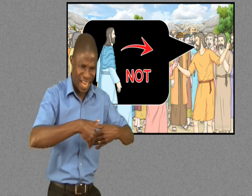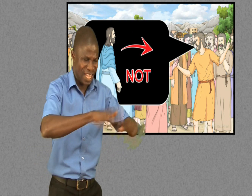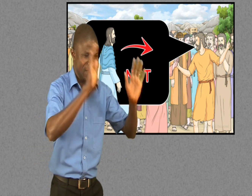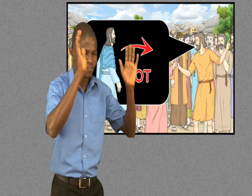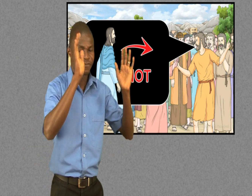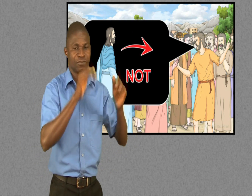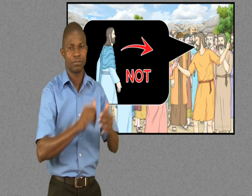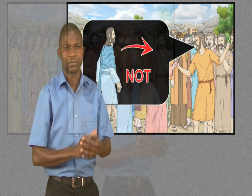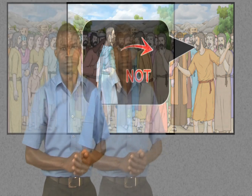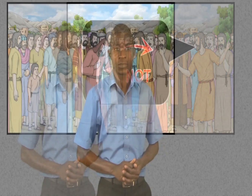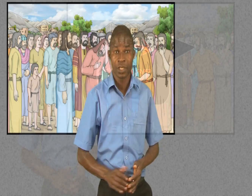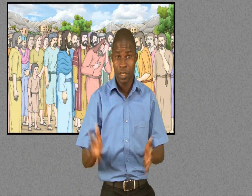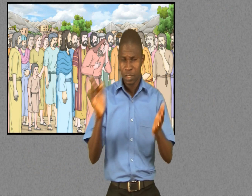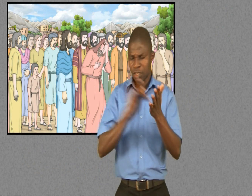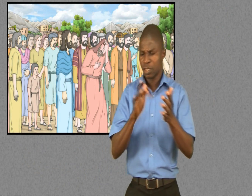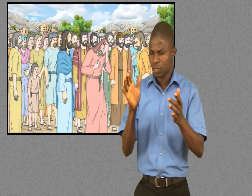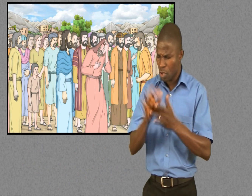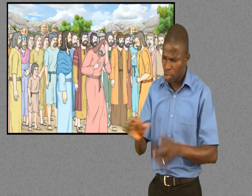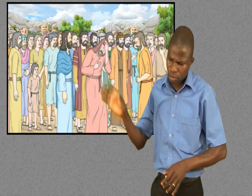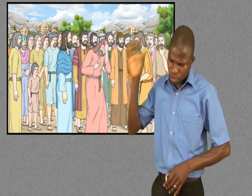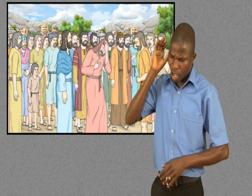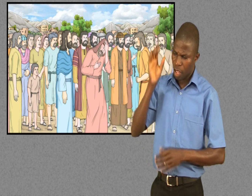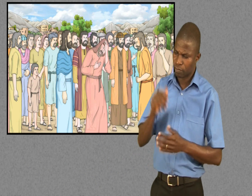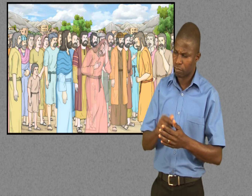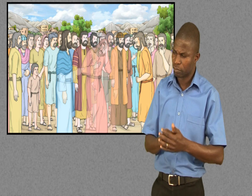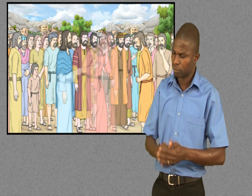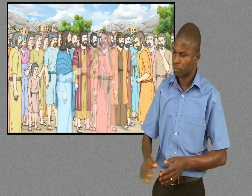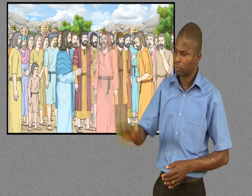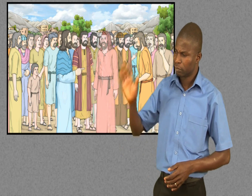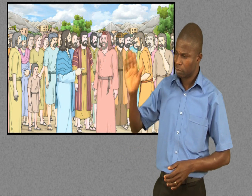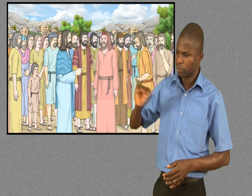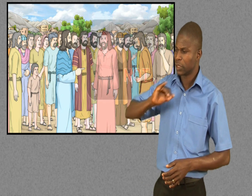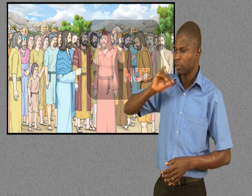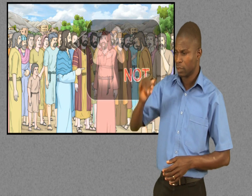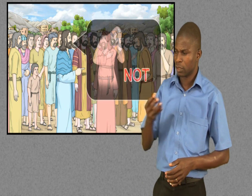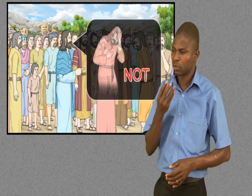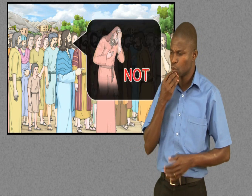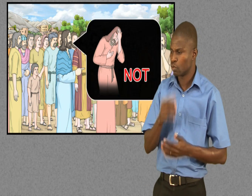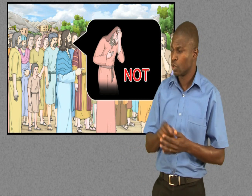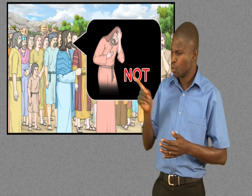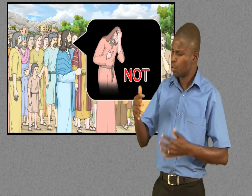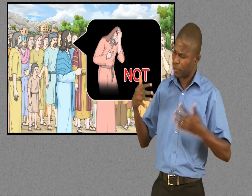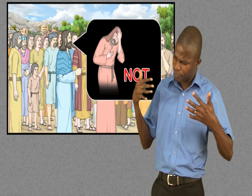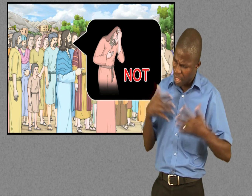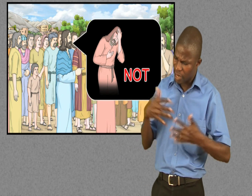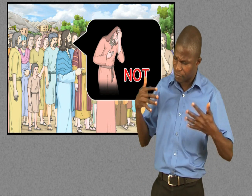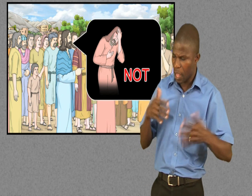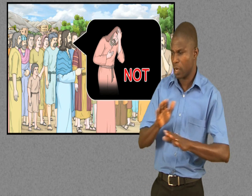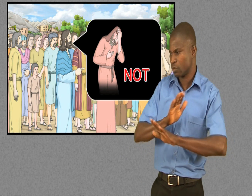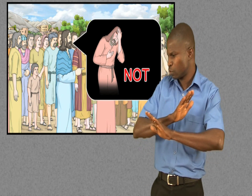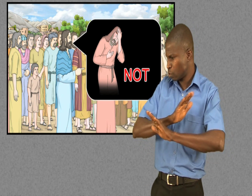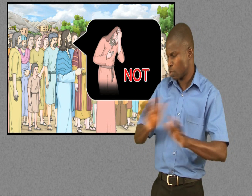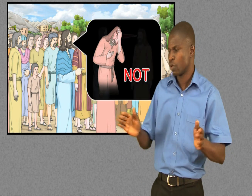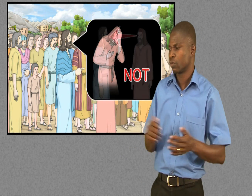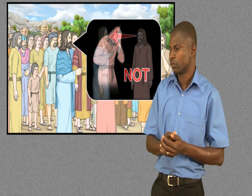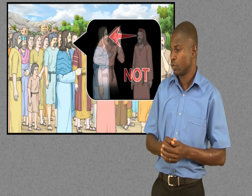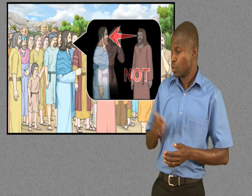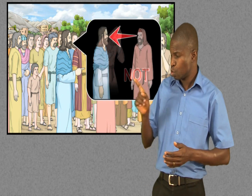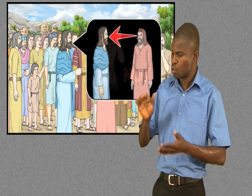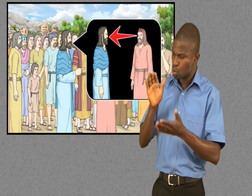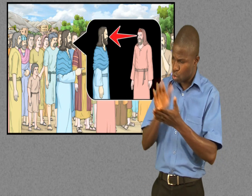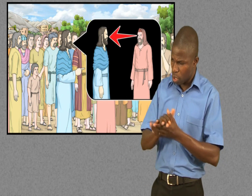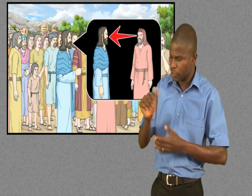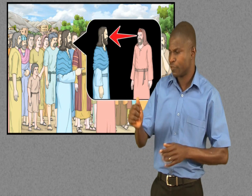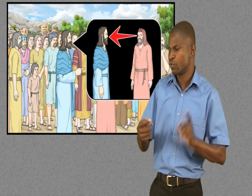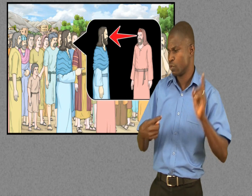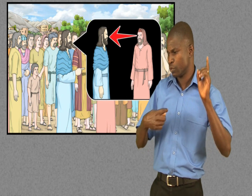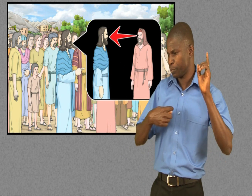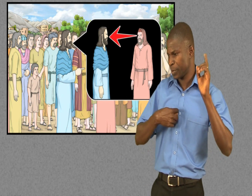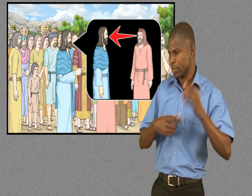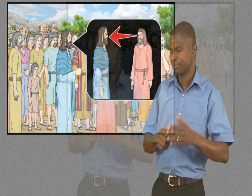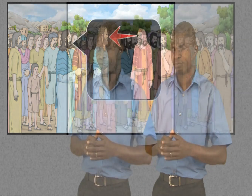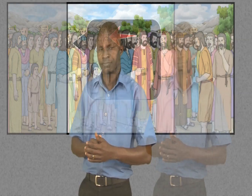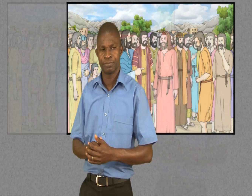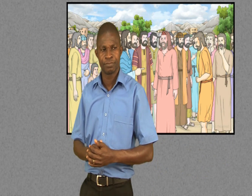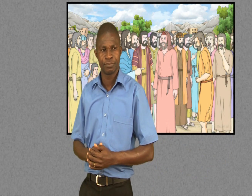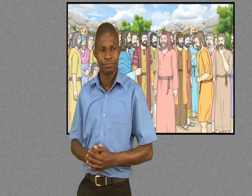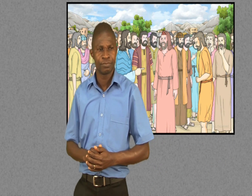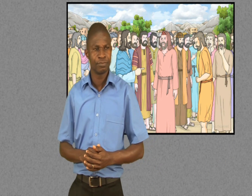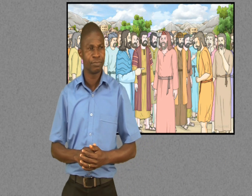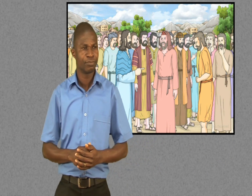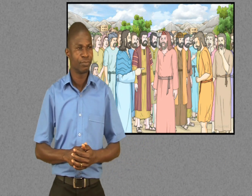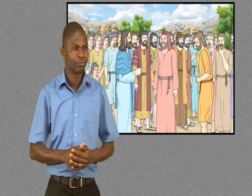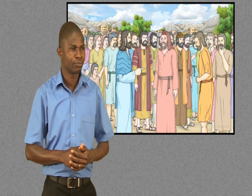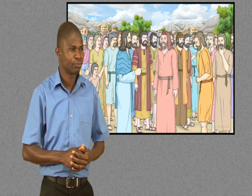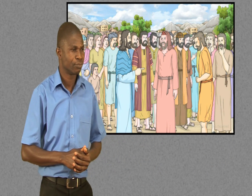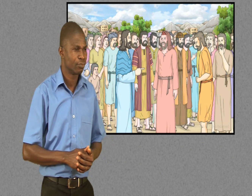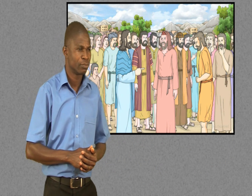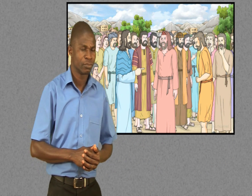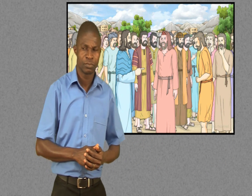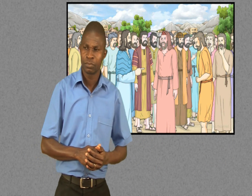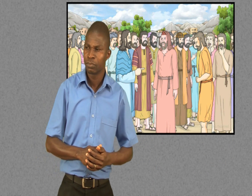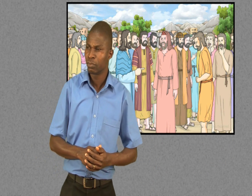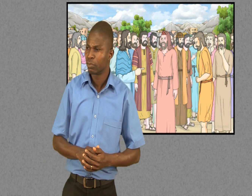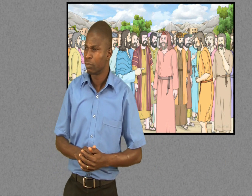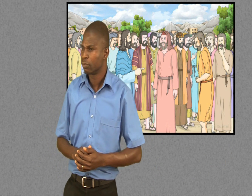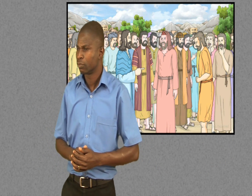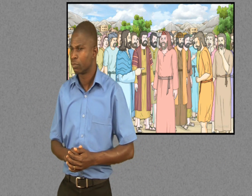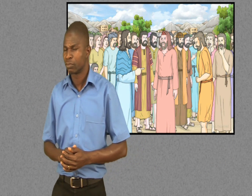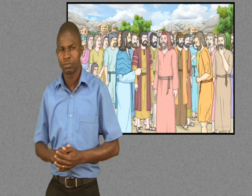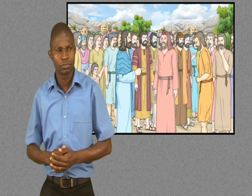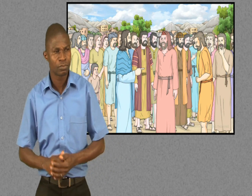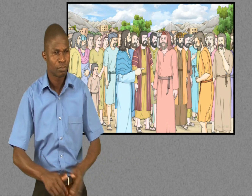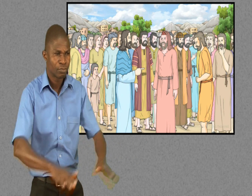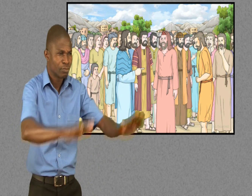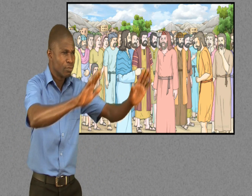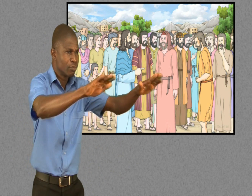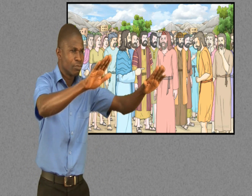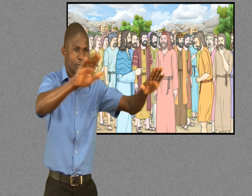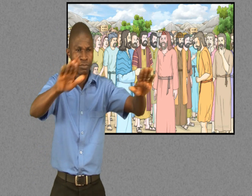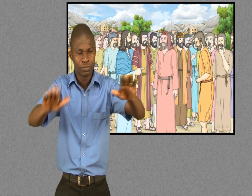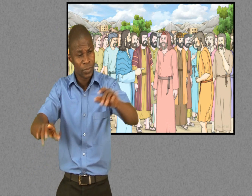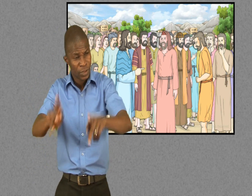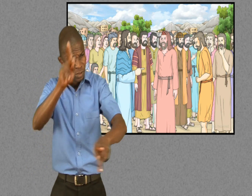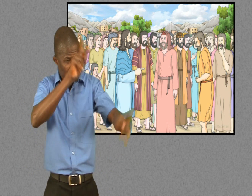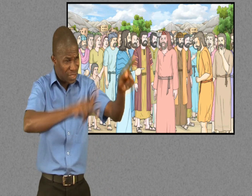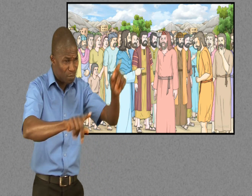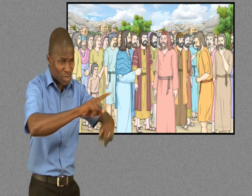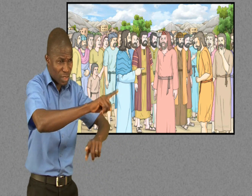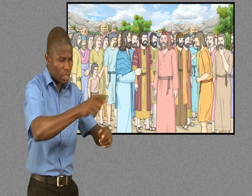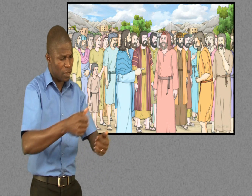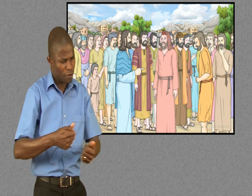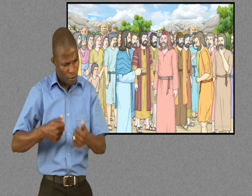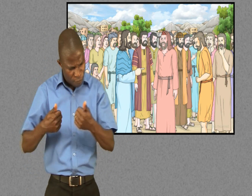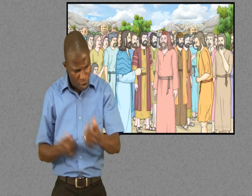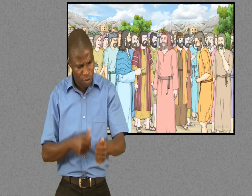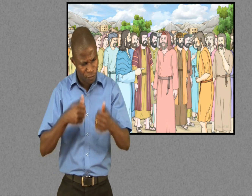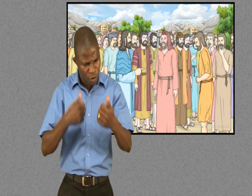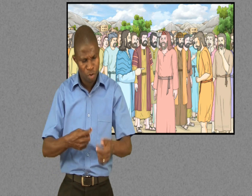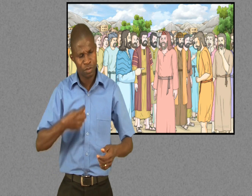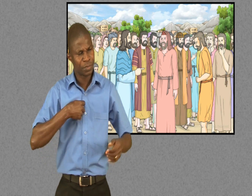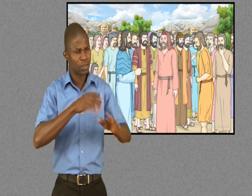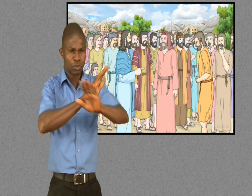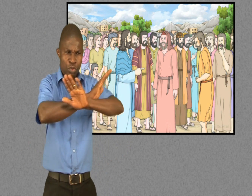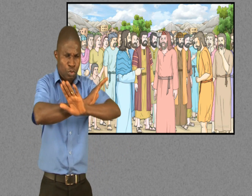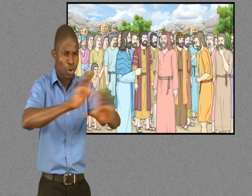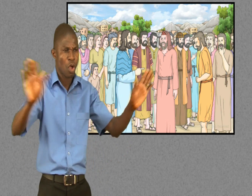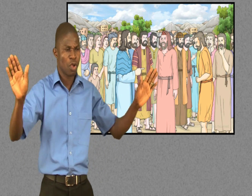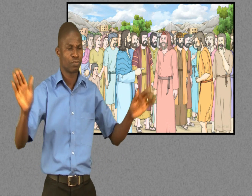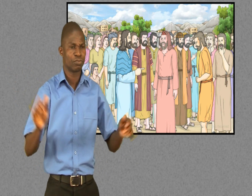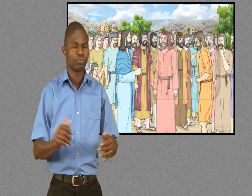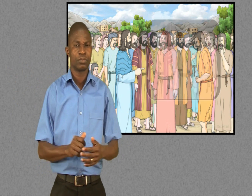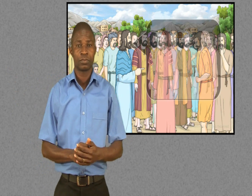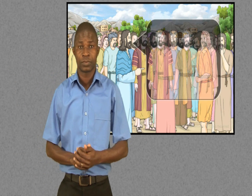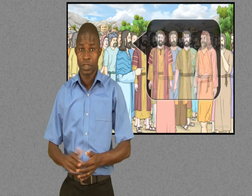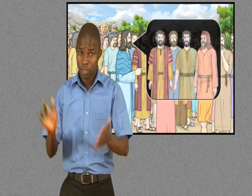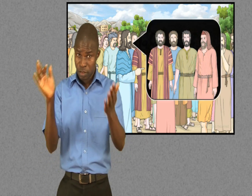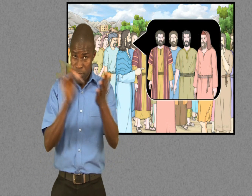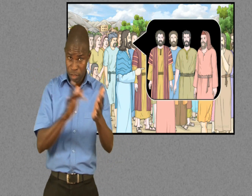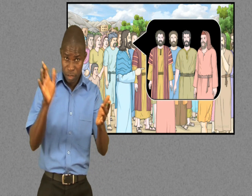But Jesus overheard their conversation and said to Jairus, “Do not be afraid; just believe.”